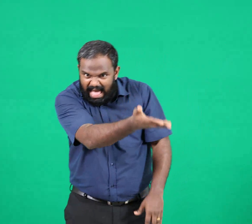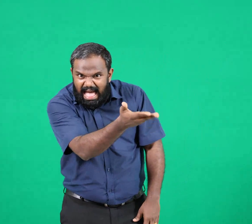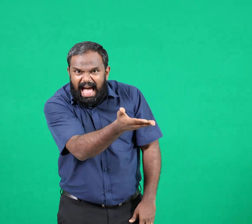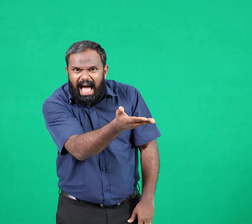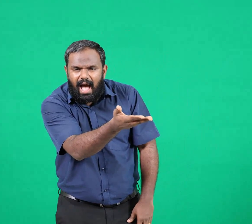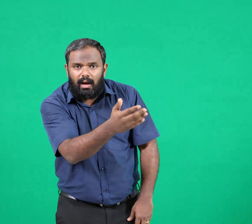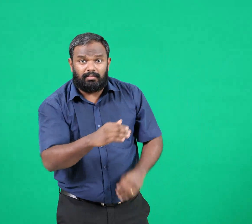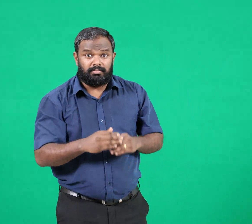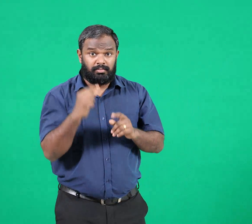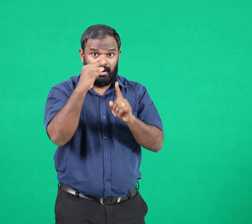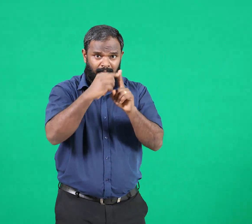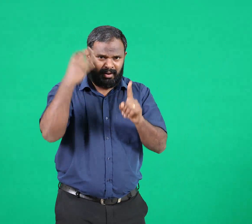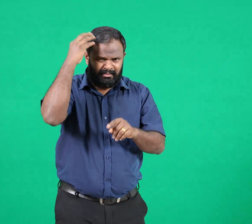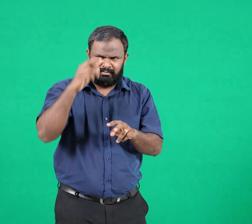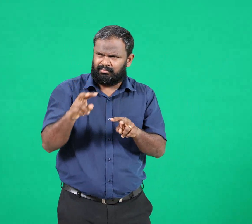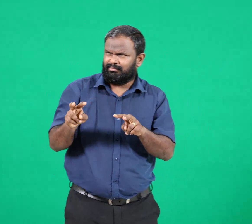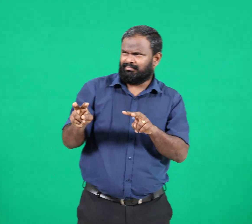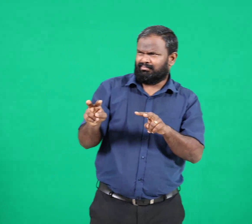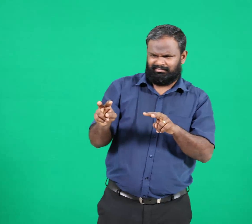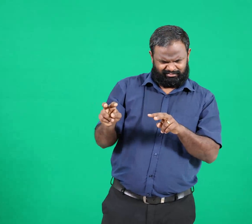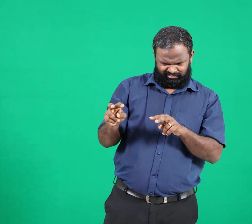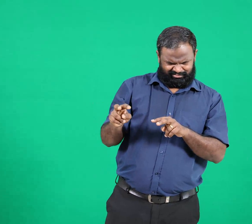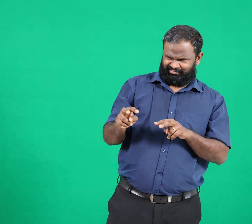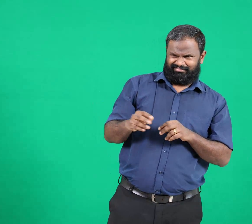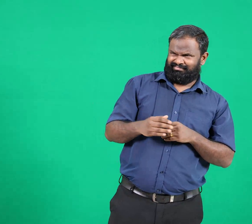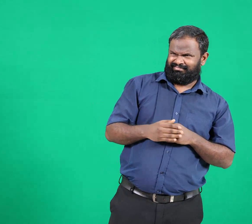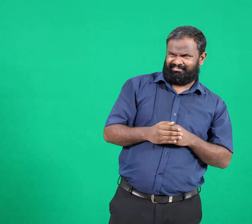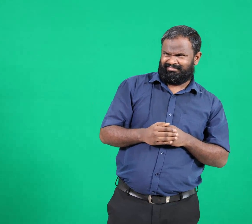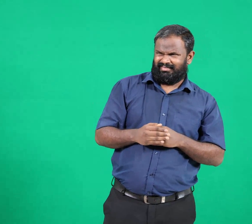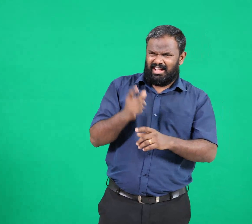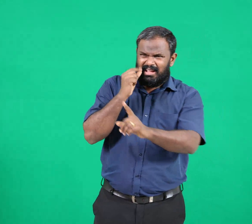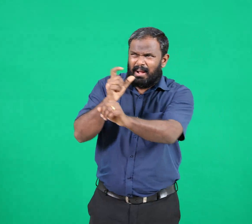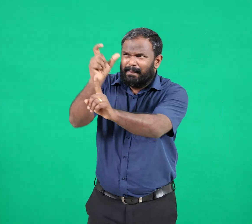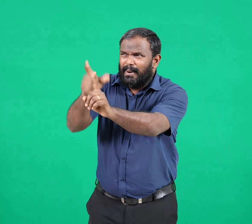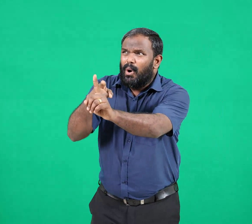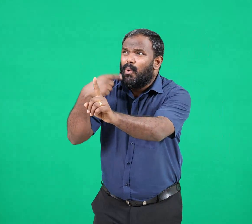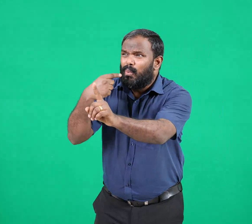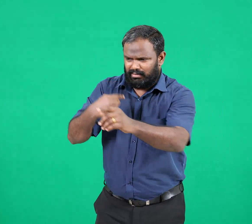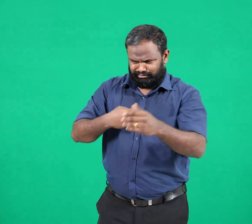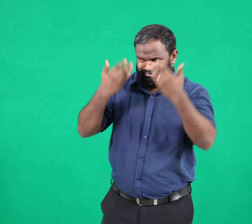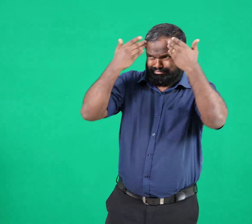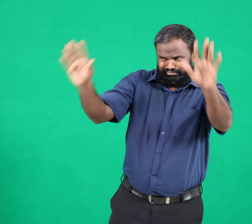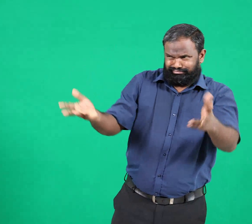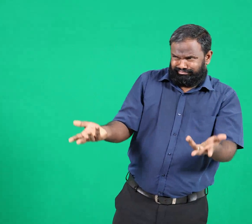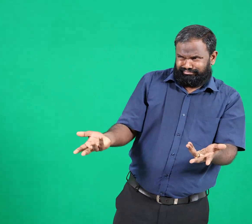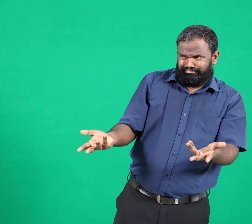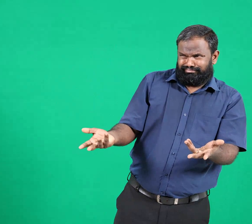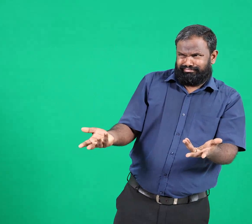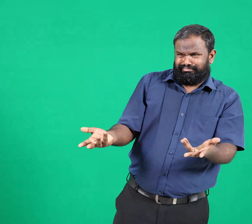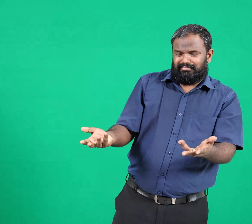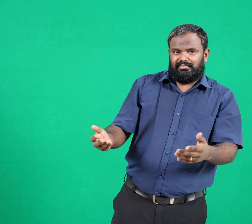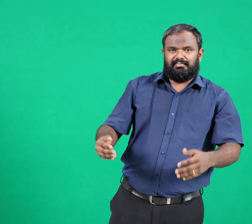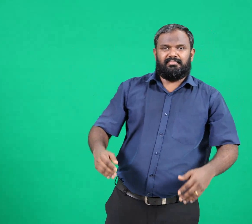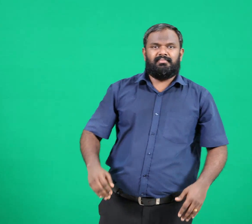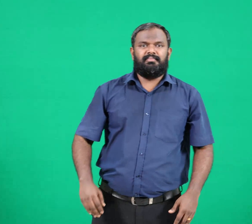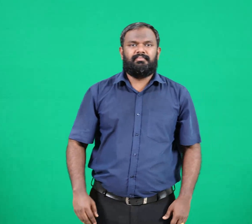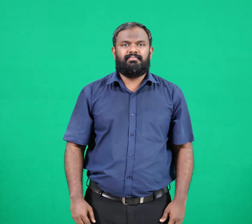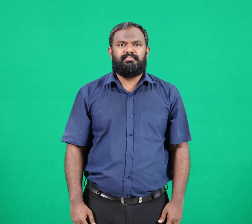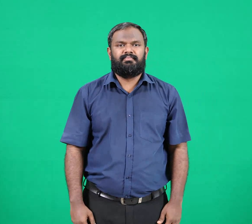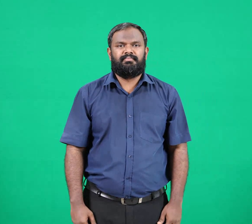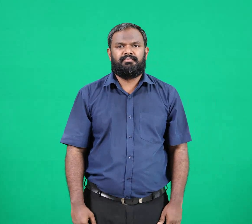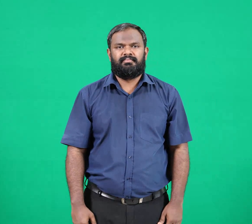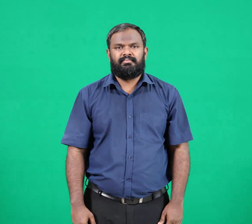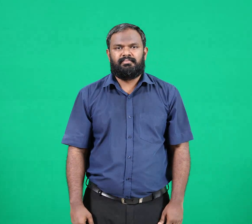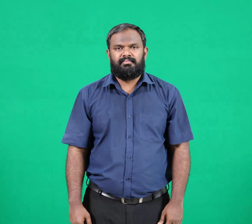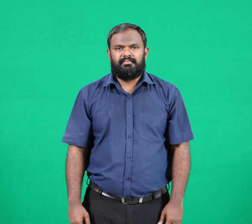" Woman, I do not know Him," he said.